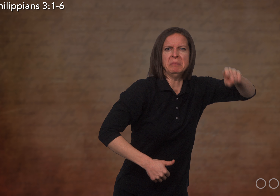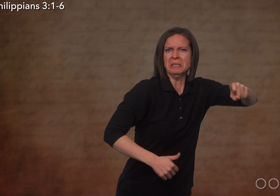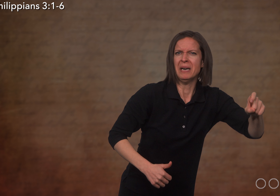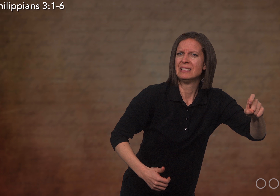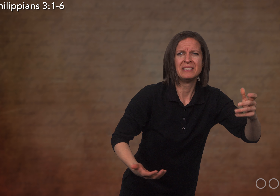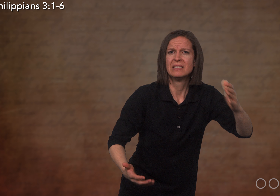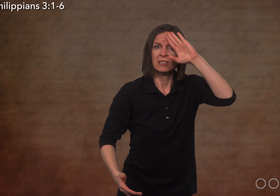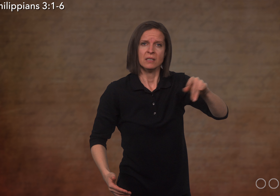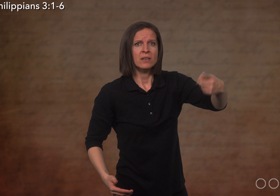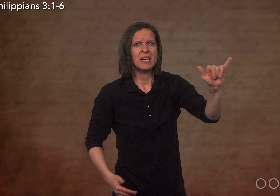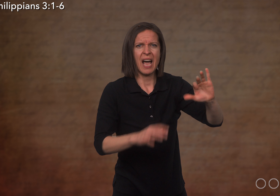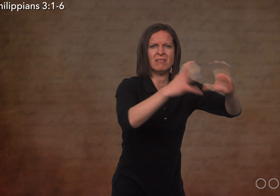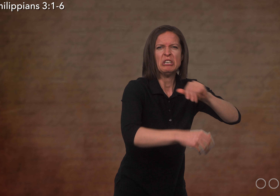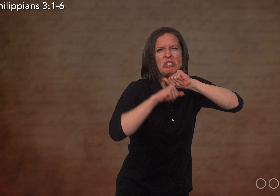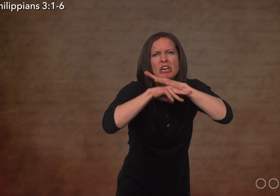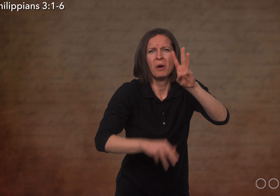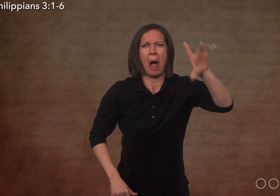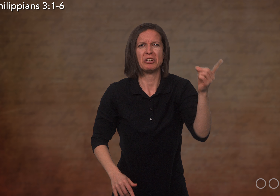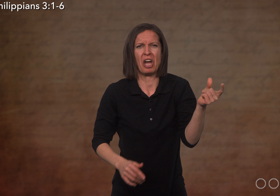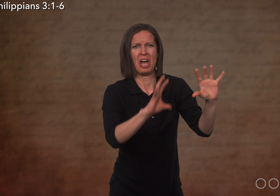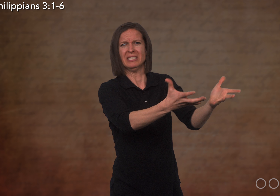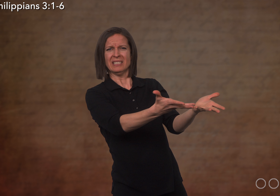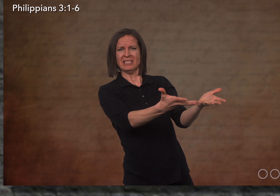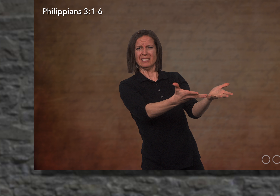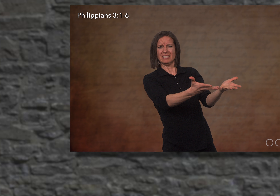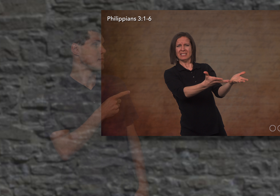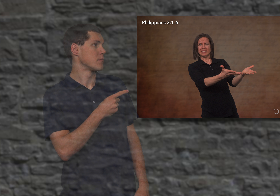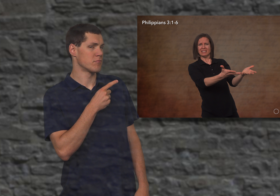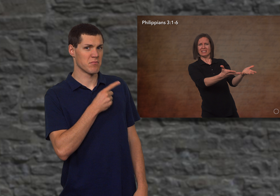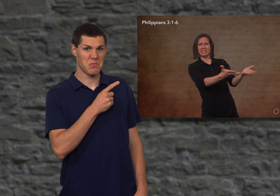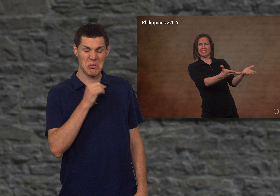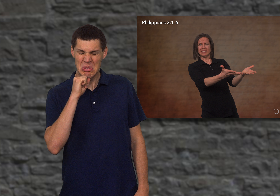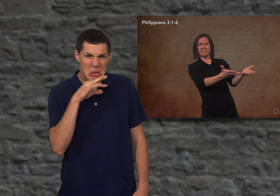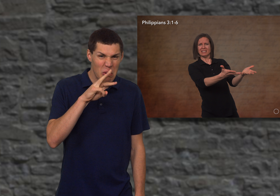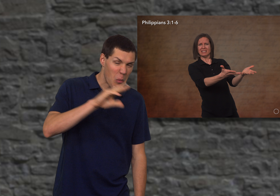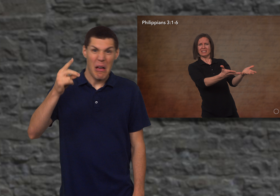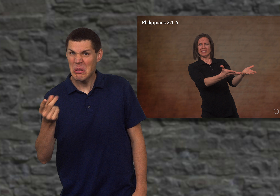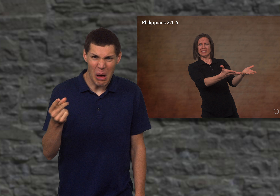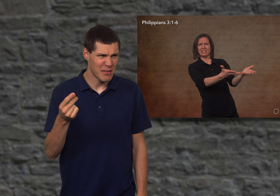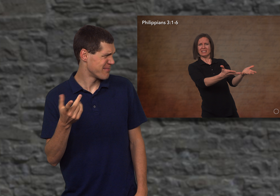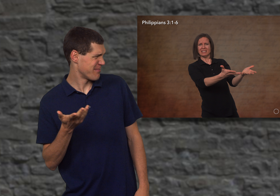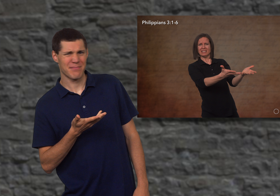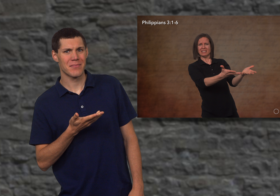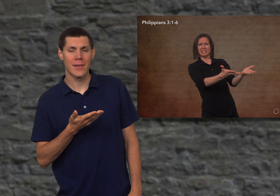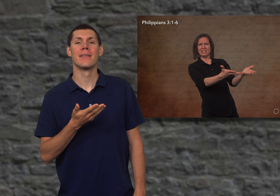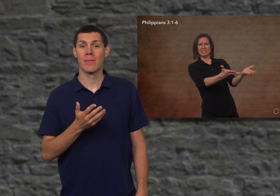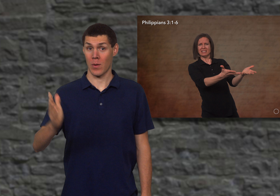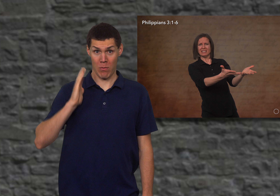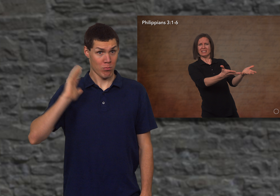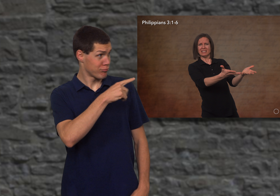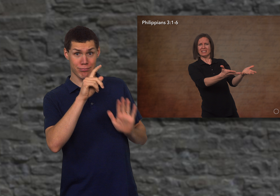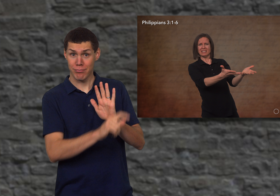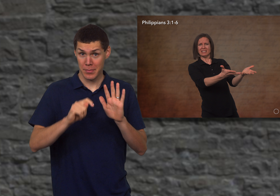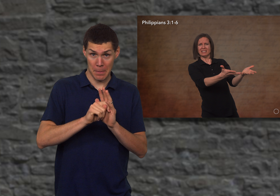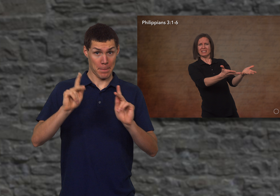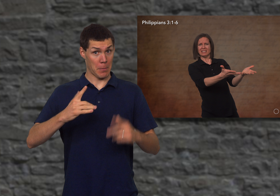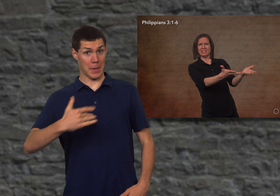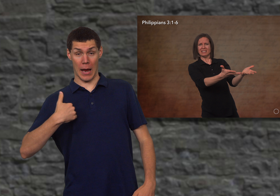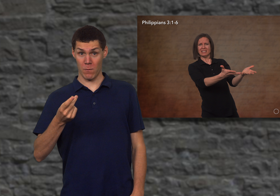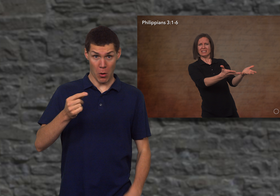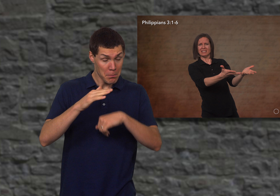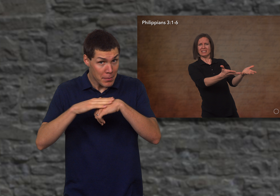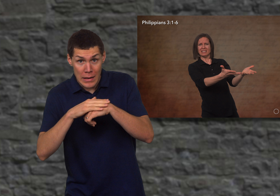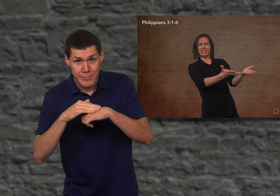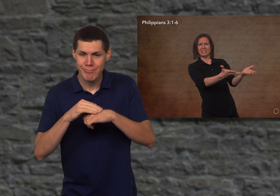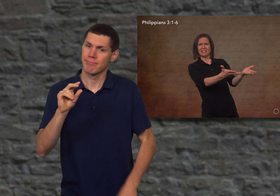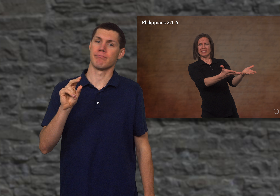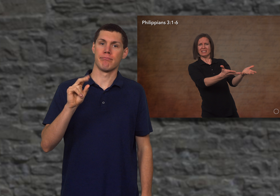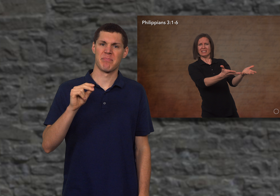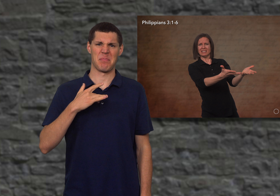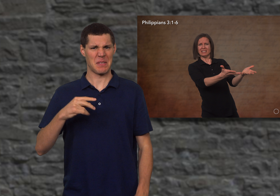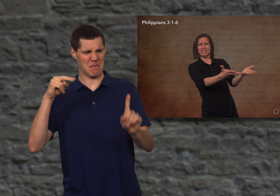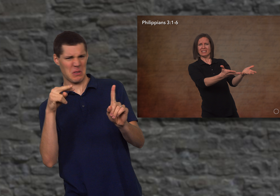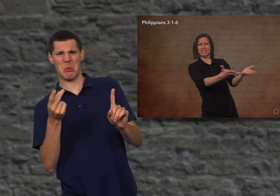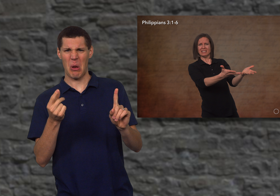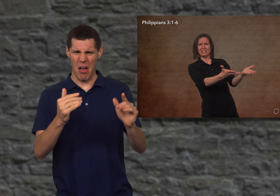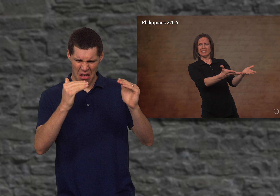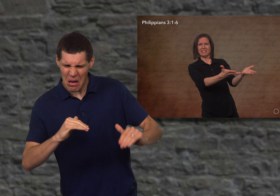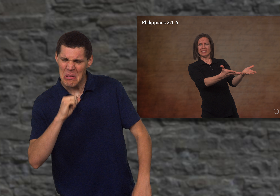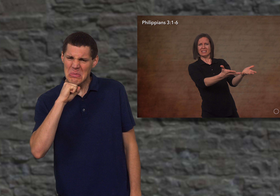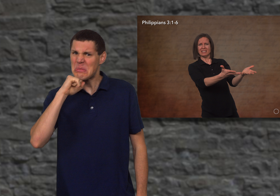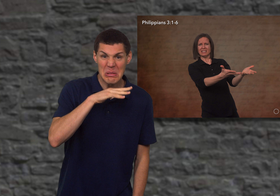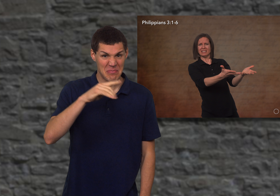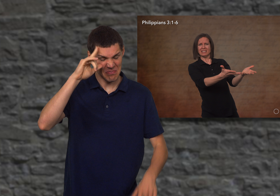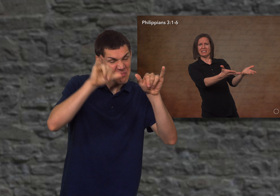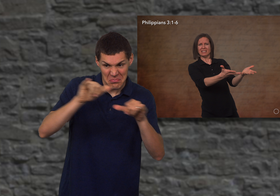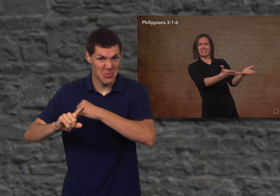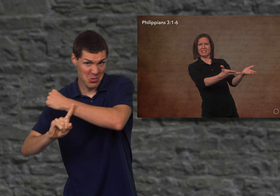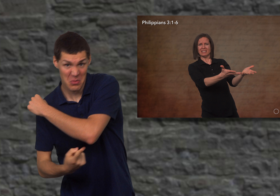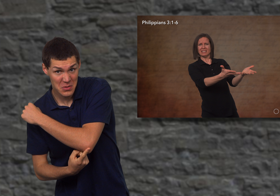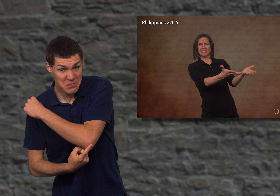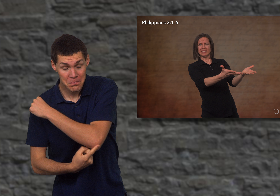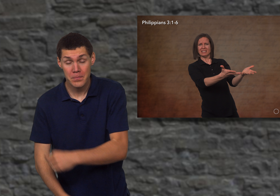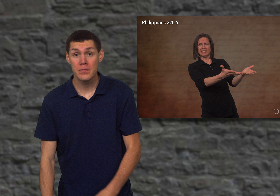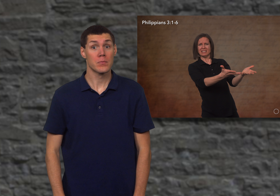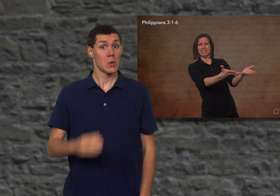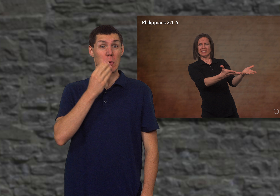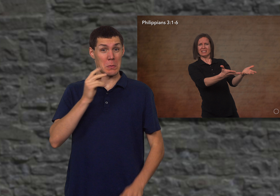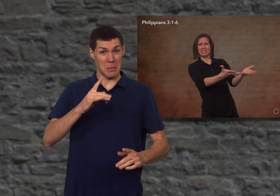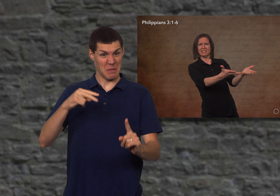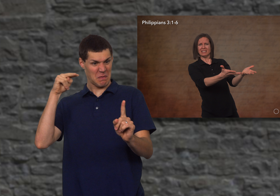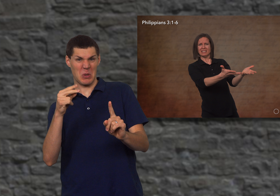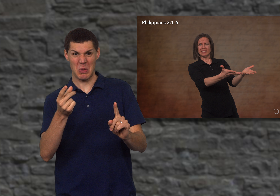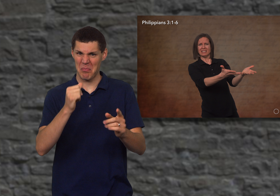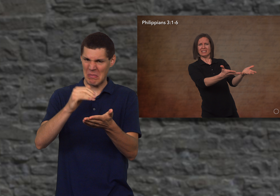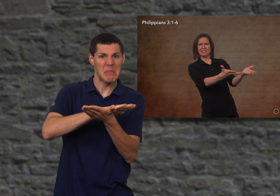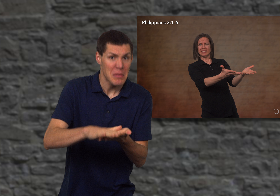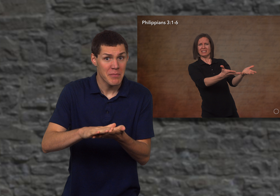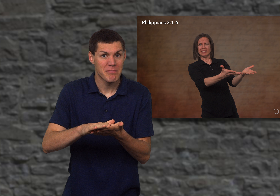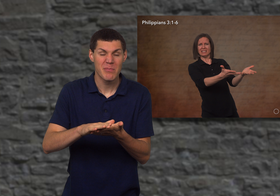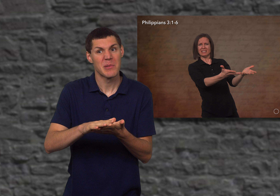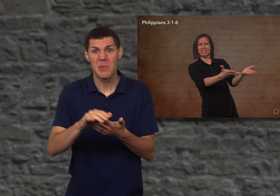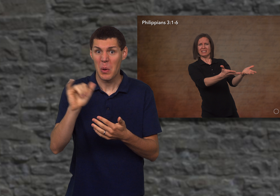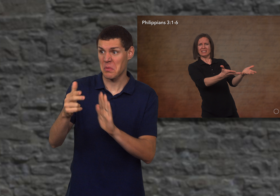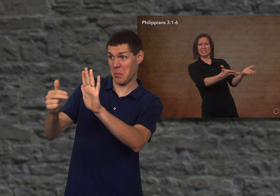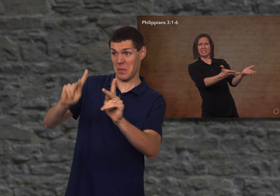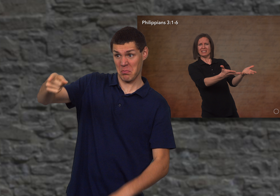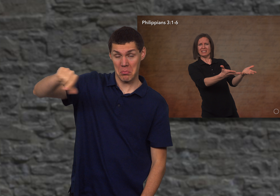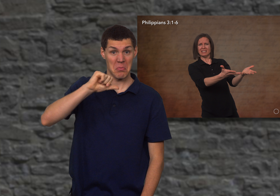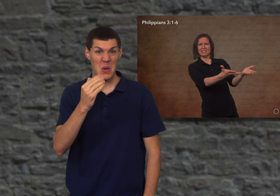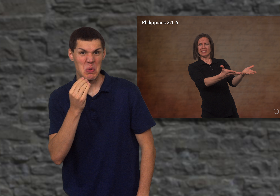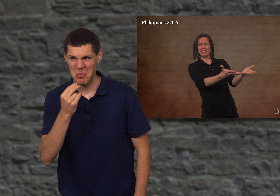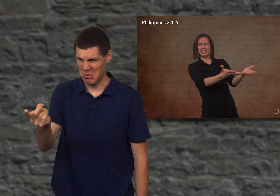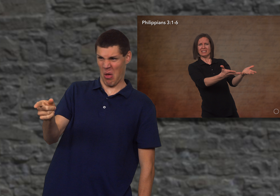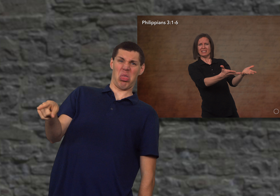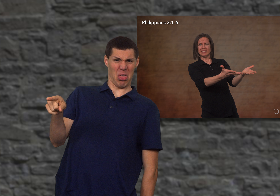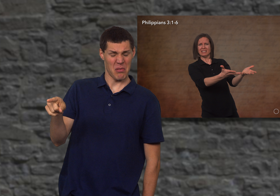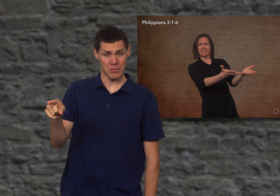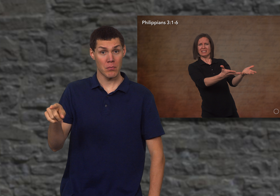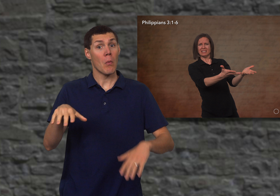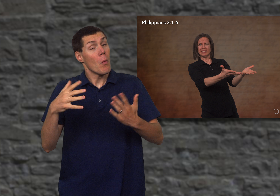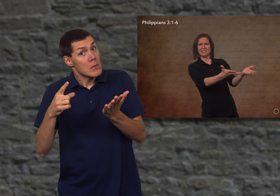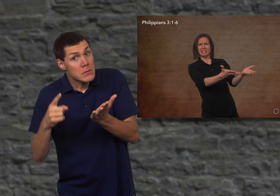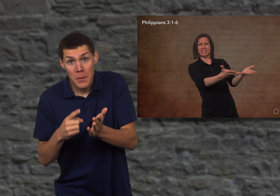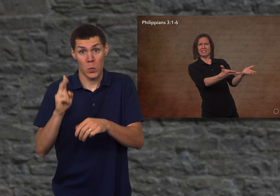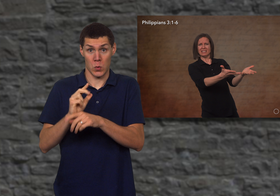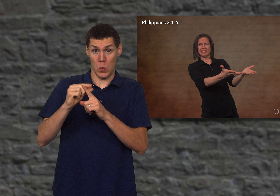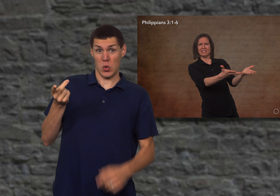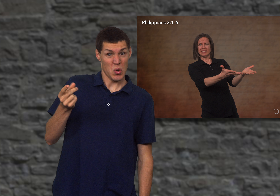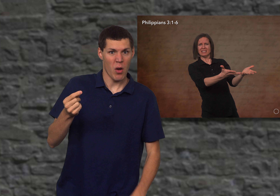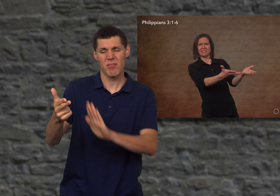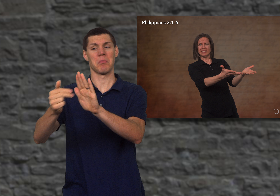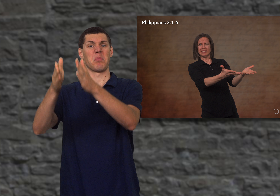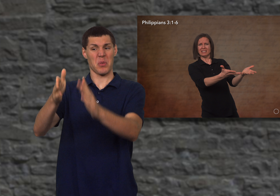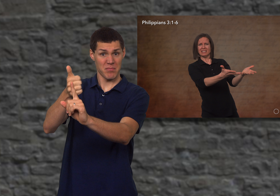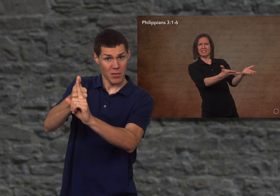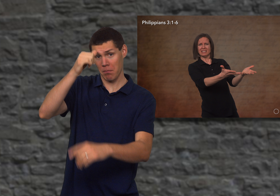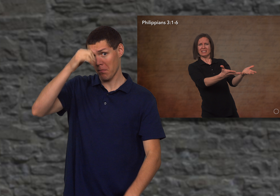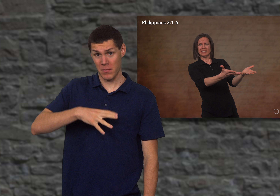Watch out for those dogs, those workers of evil, those mutilators of the flesh!